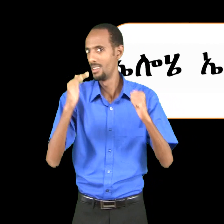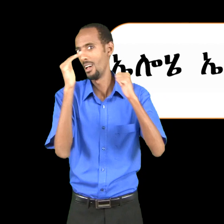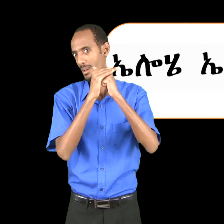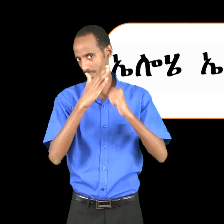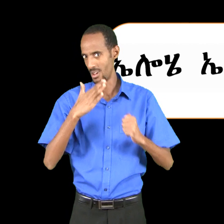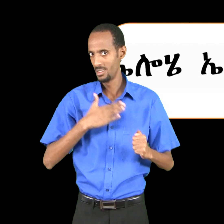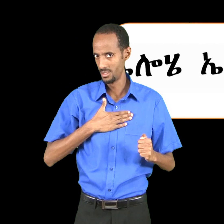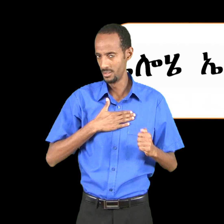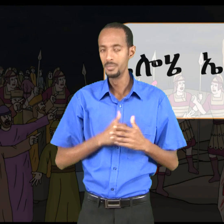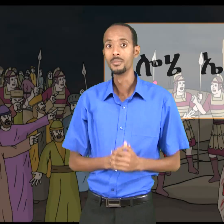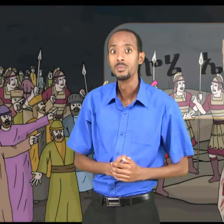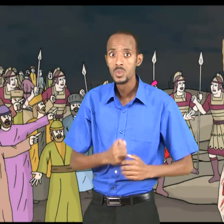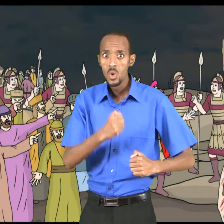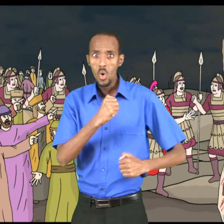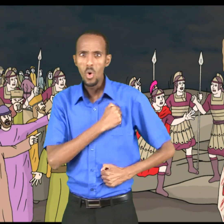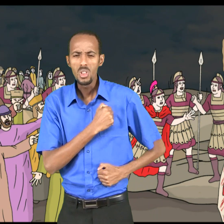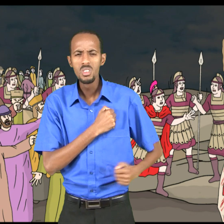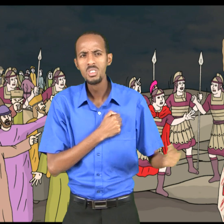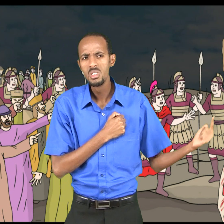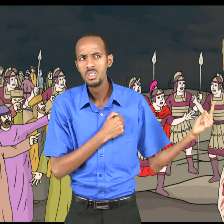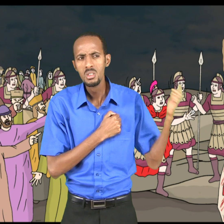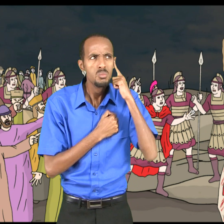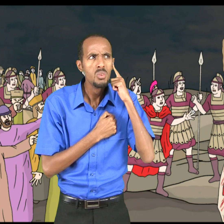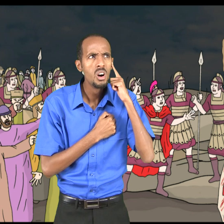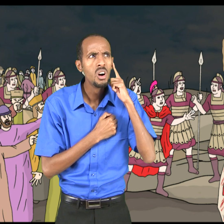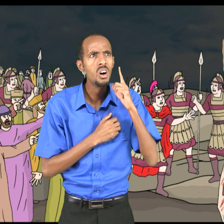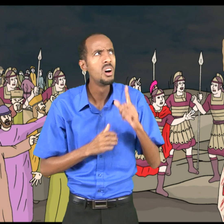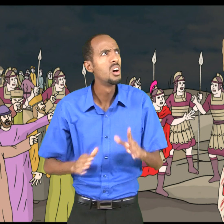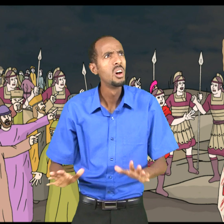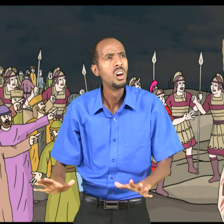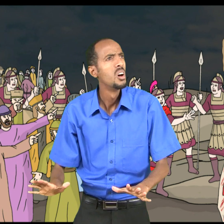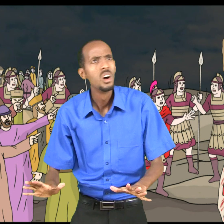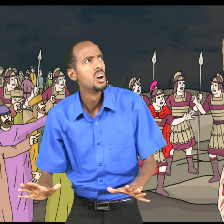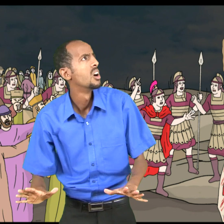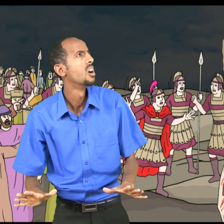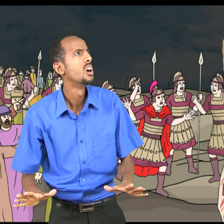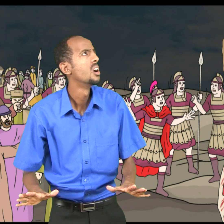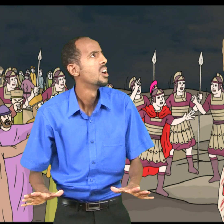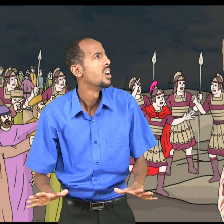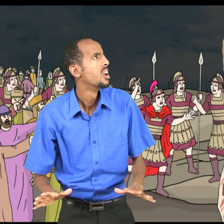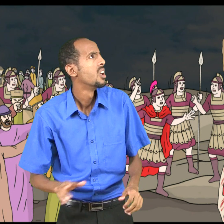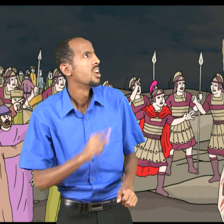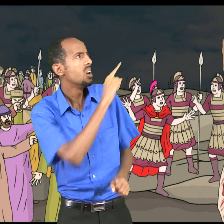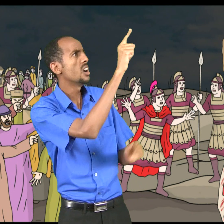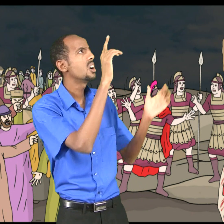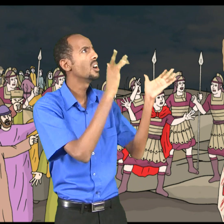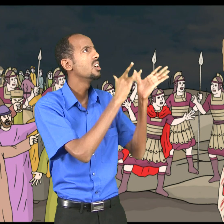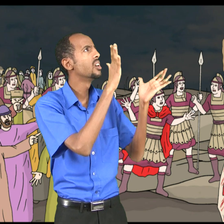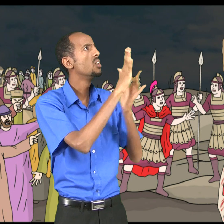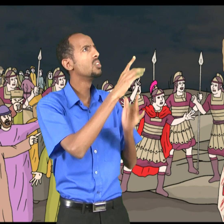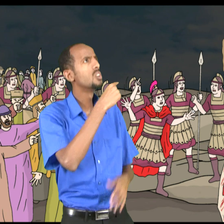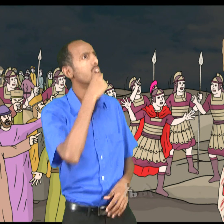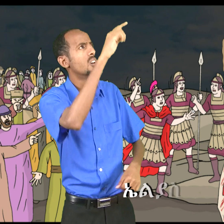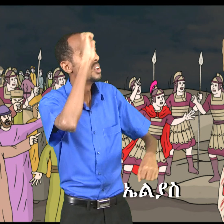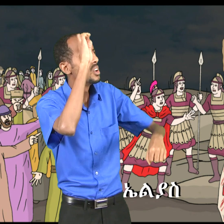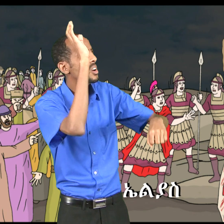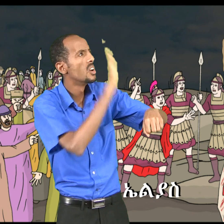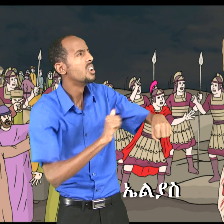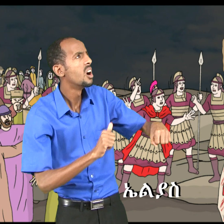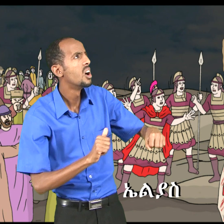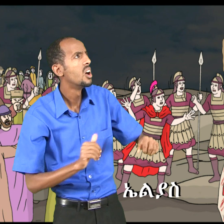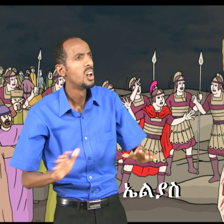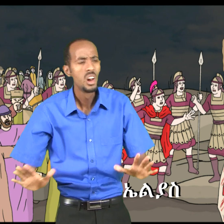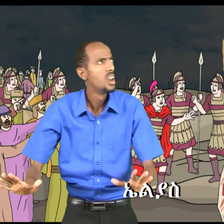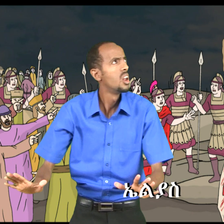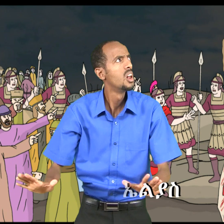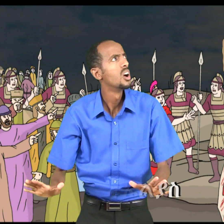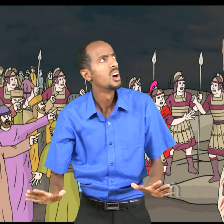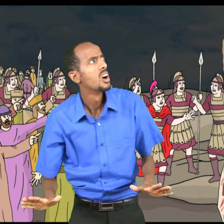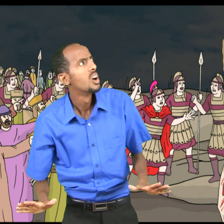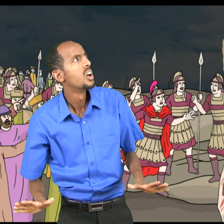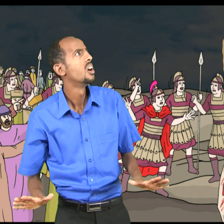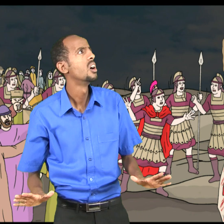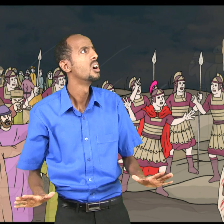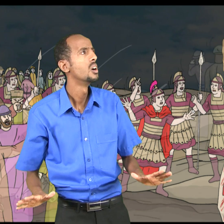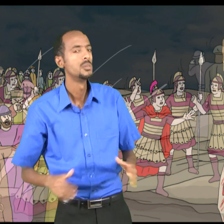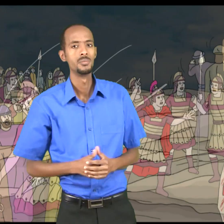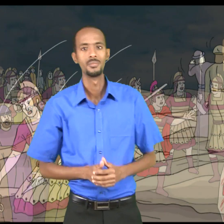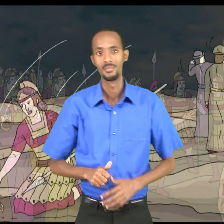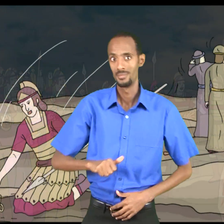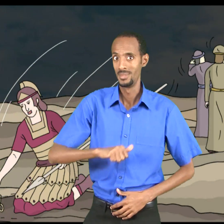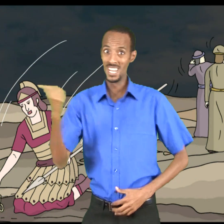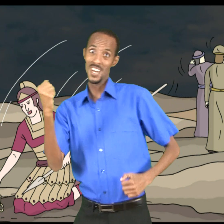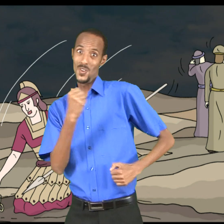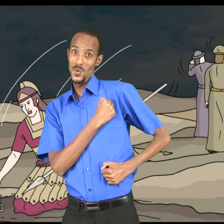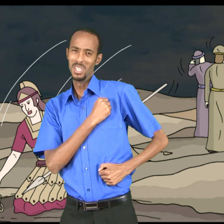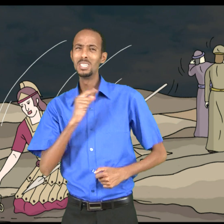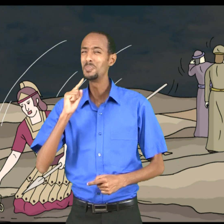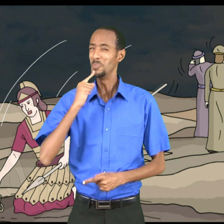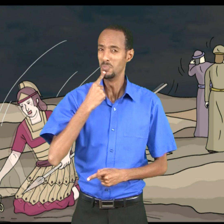When some of those standing there heard this, they said, “He is calling Elijah.”